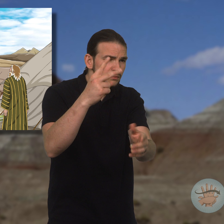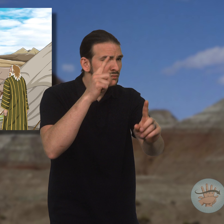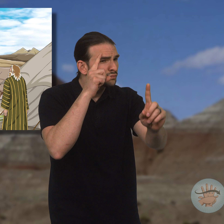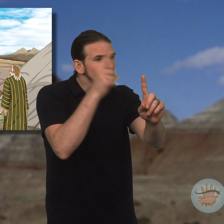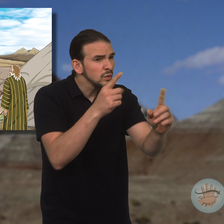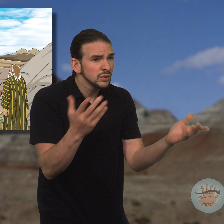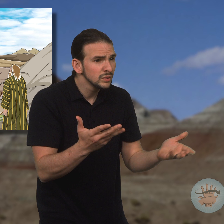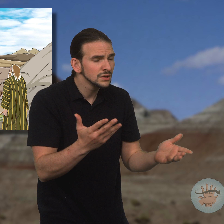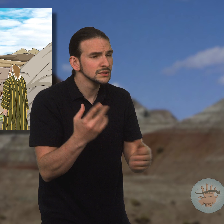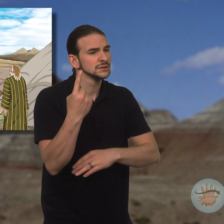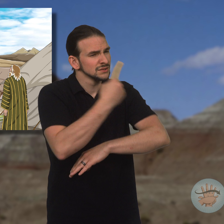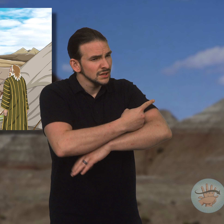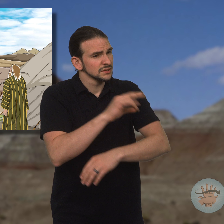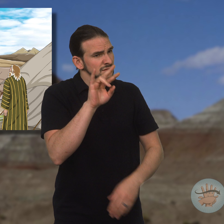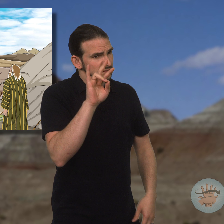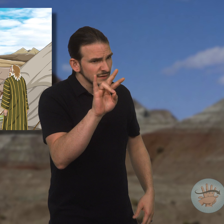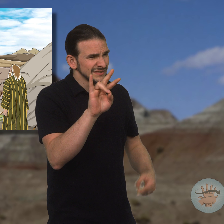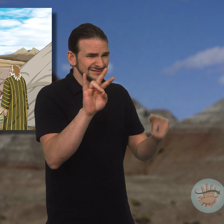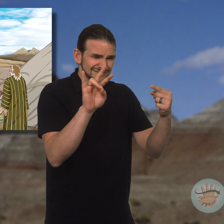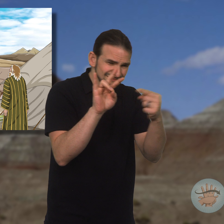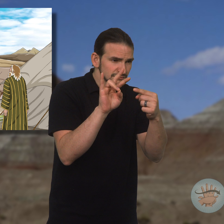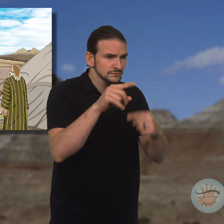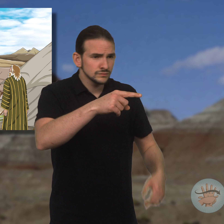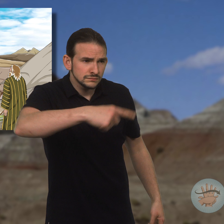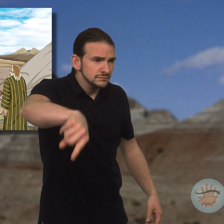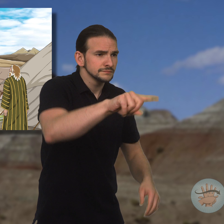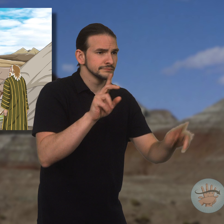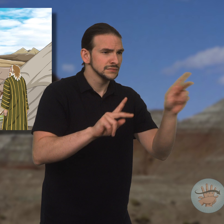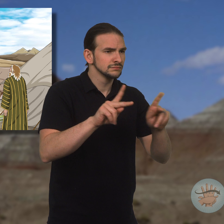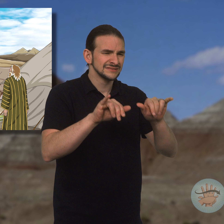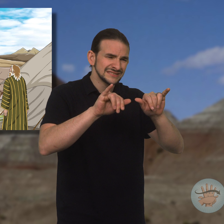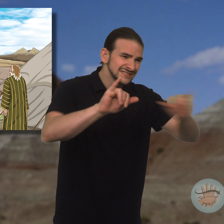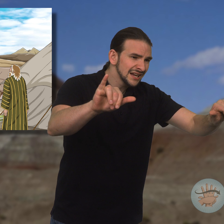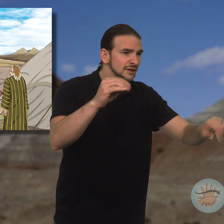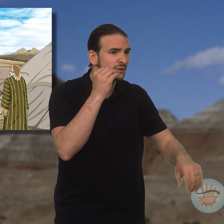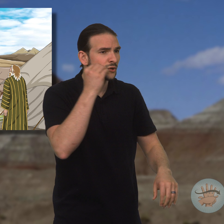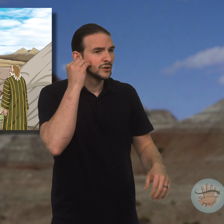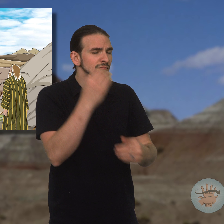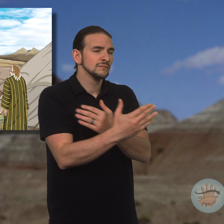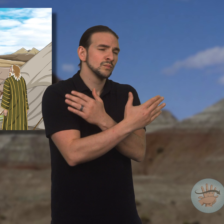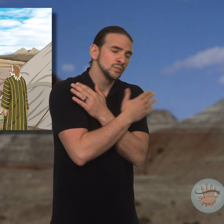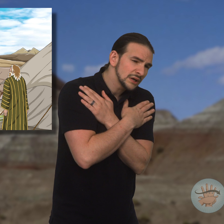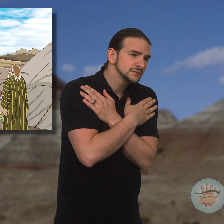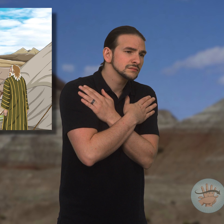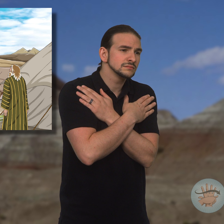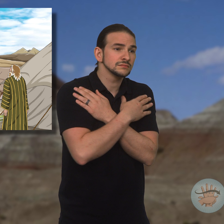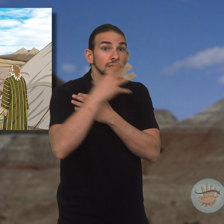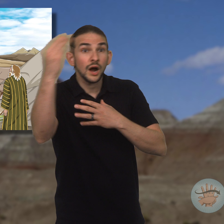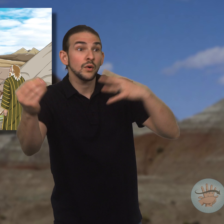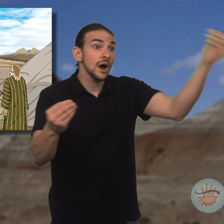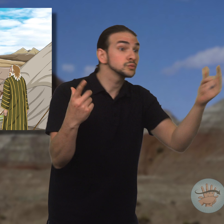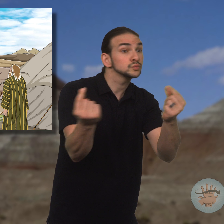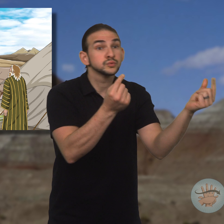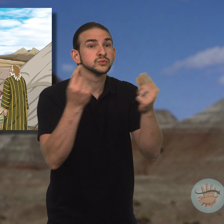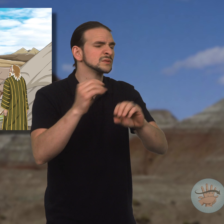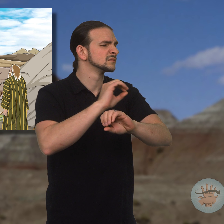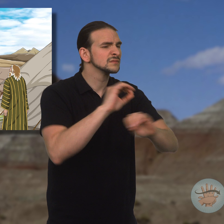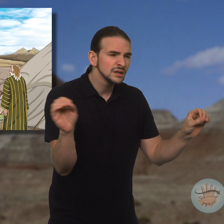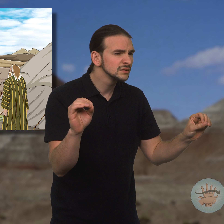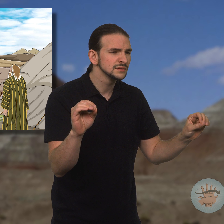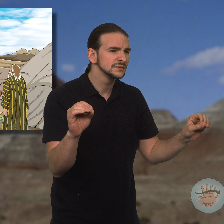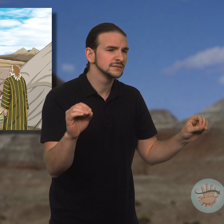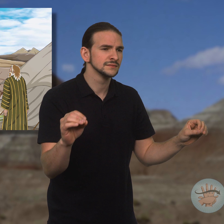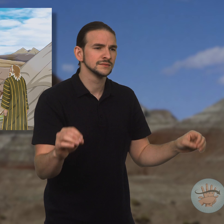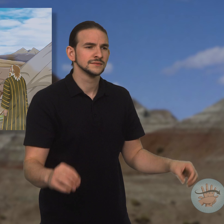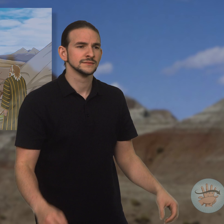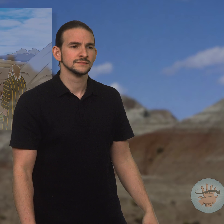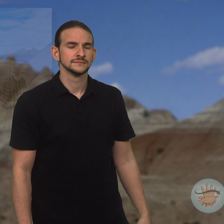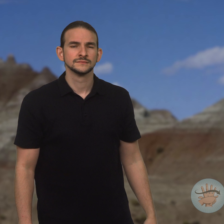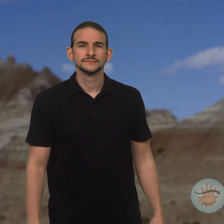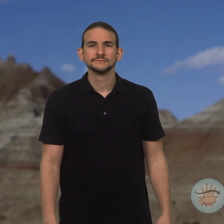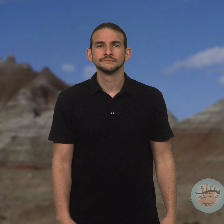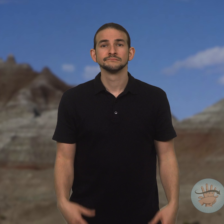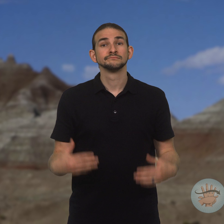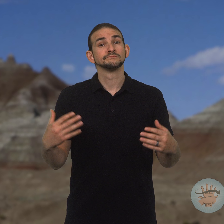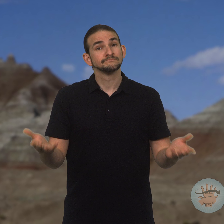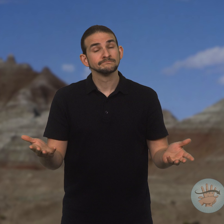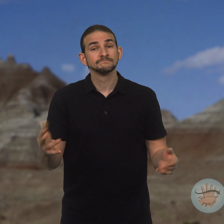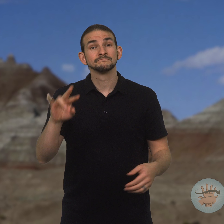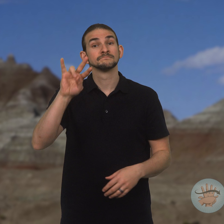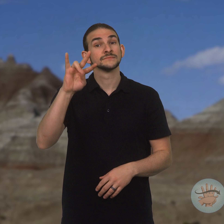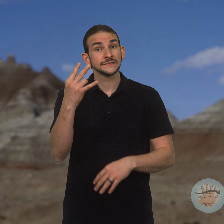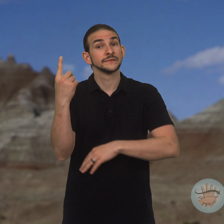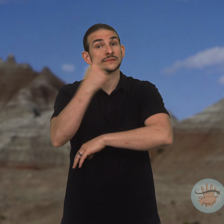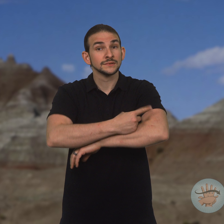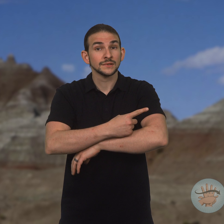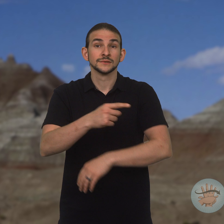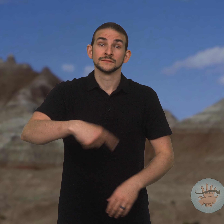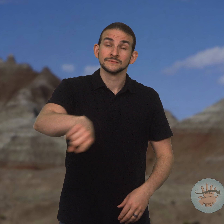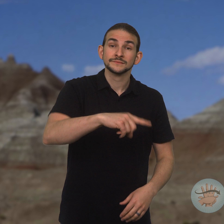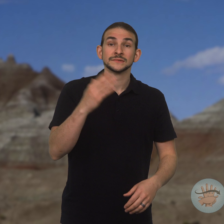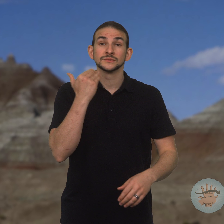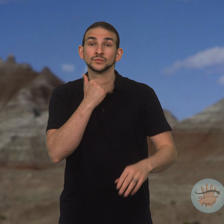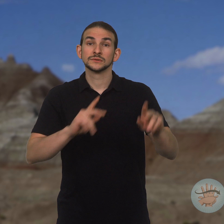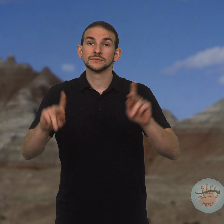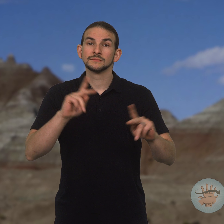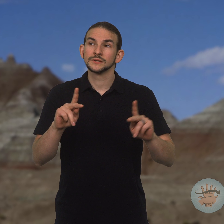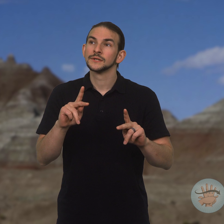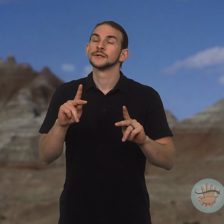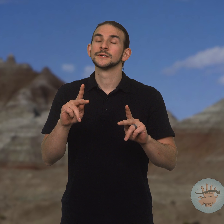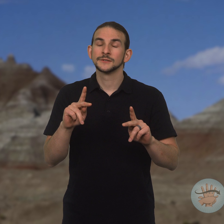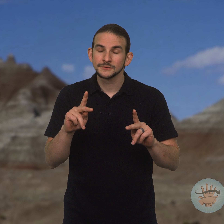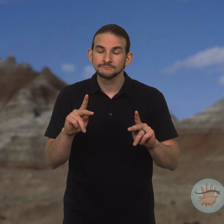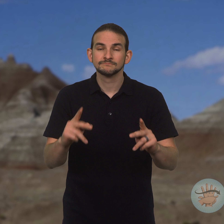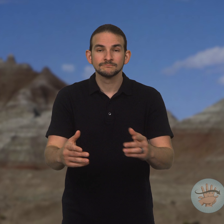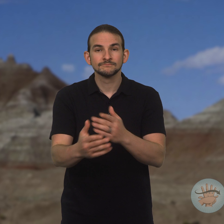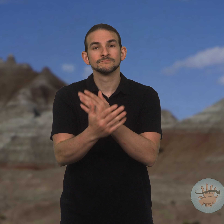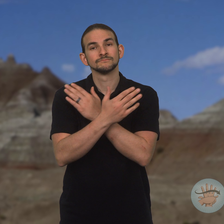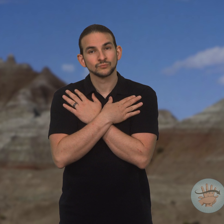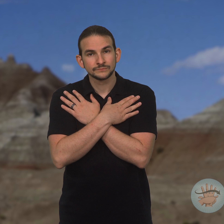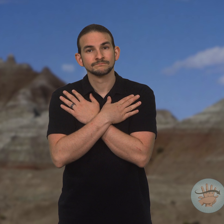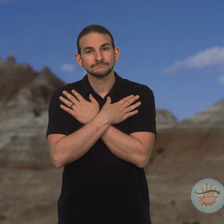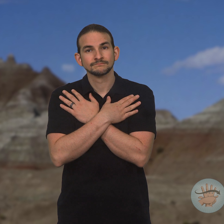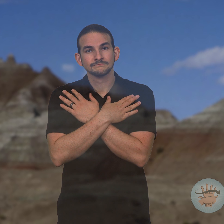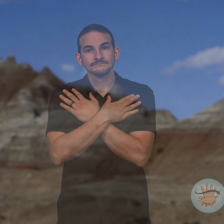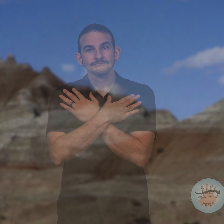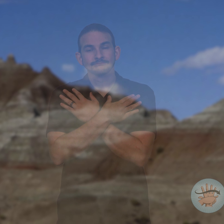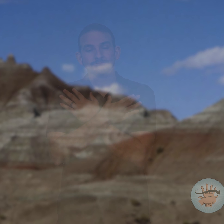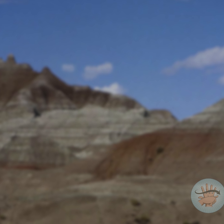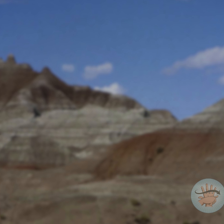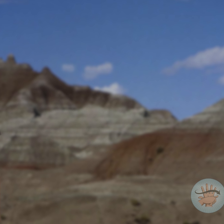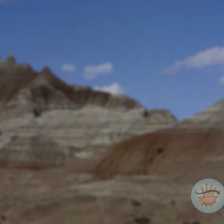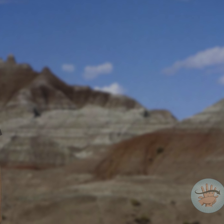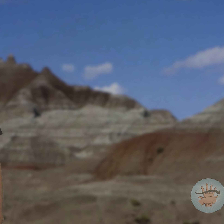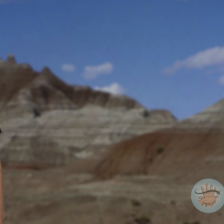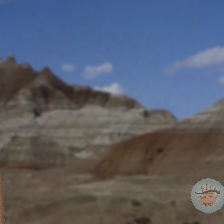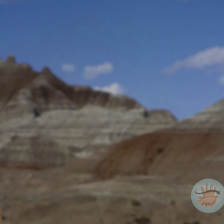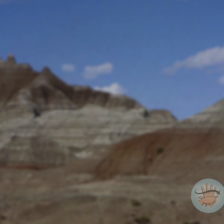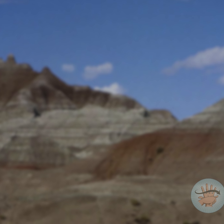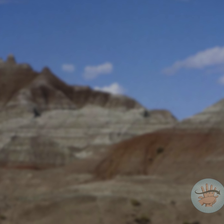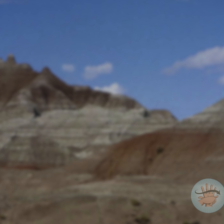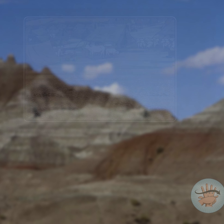On the seventh day, everyone must stay where he is; no one may leave his place.” So the people rested on the seventh day.